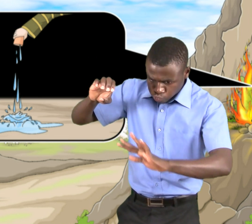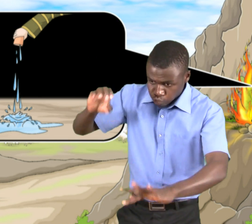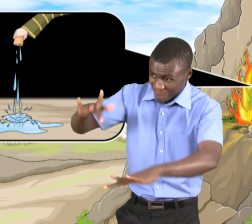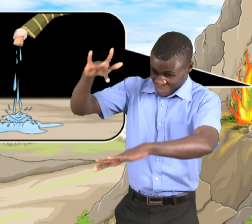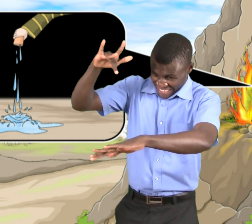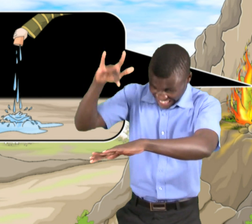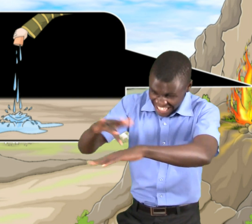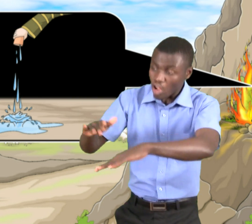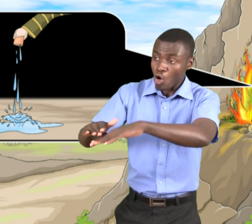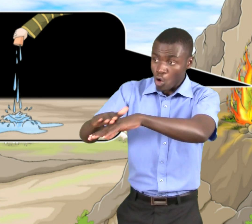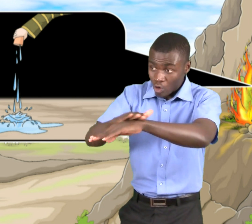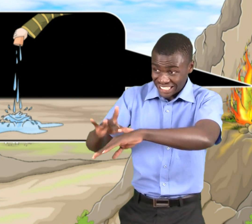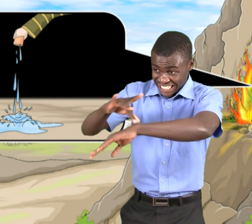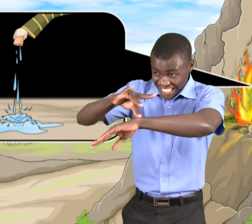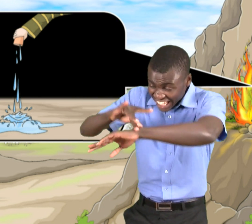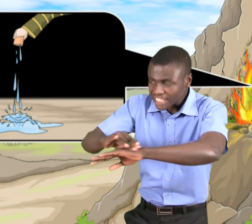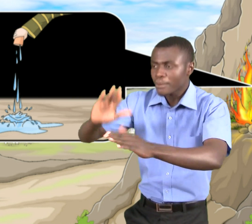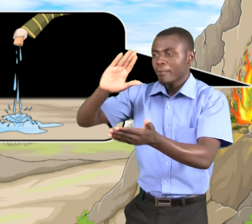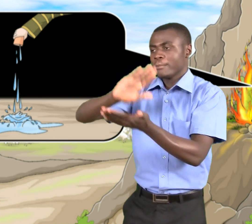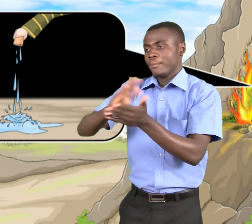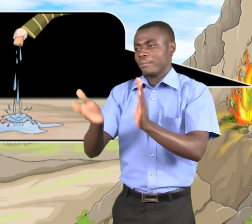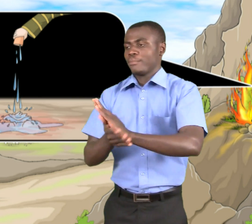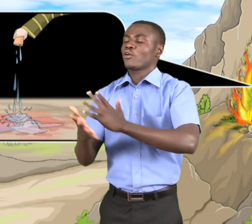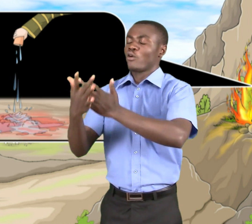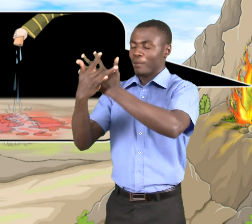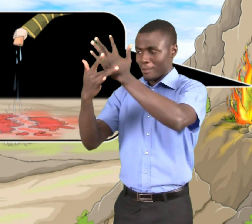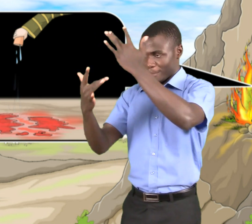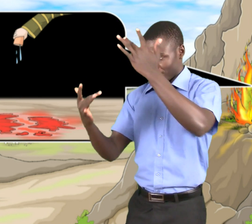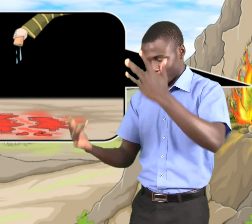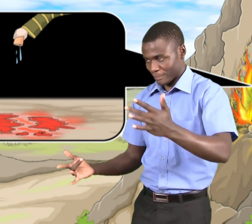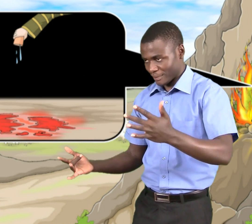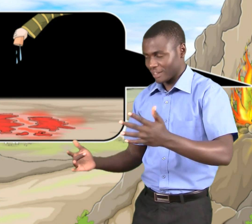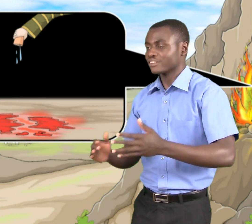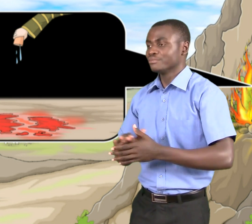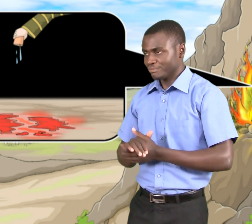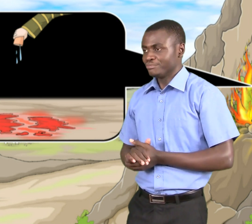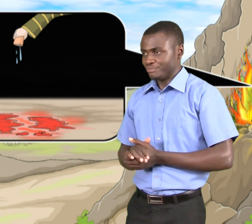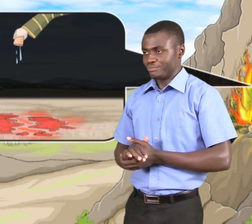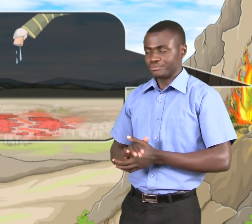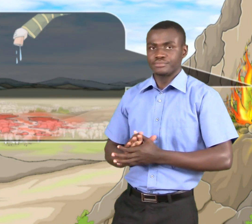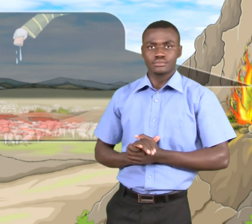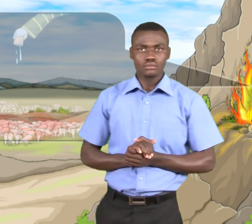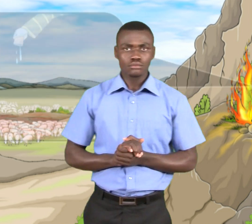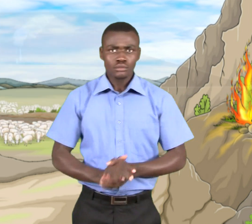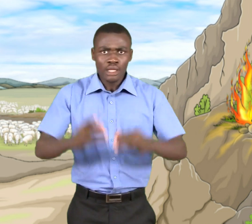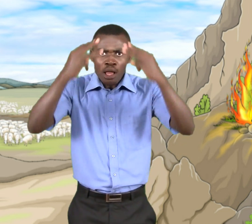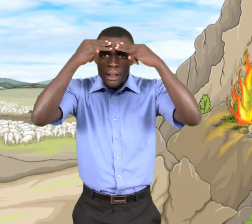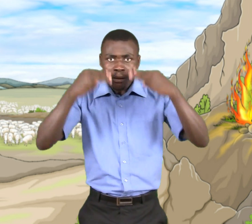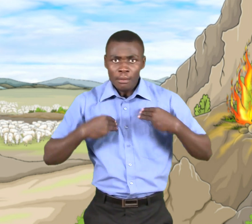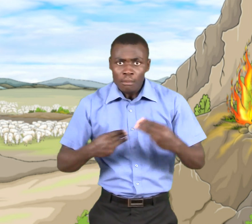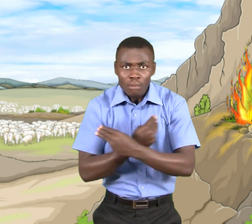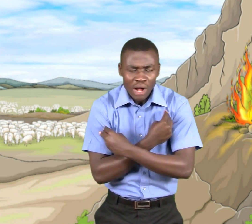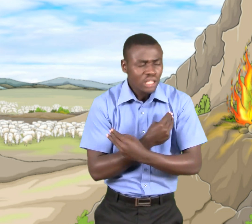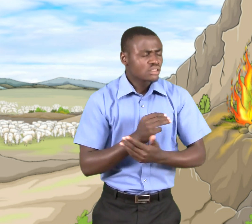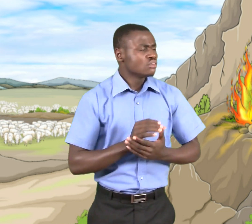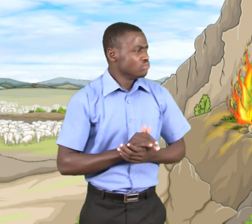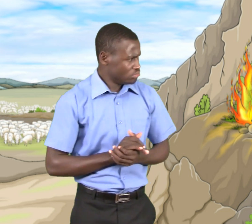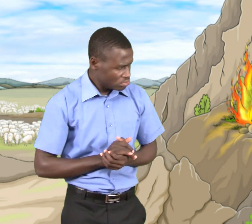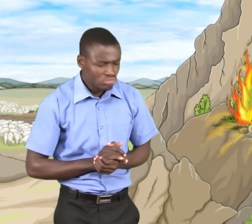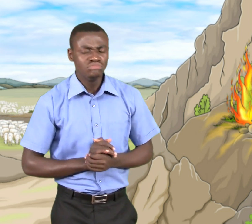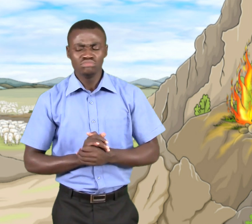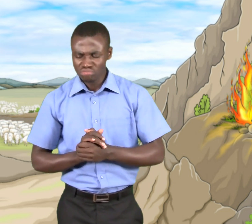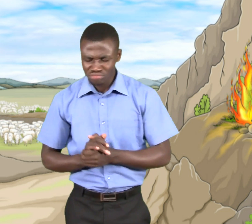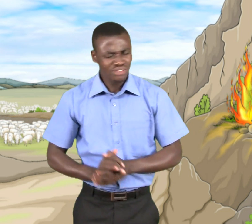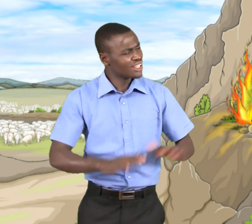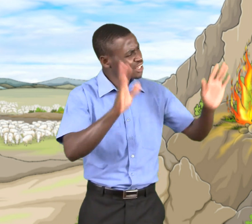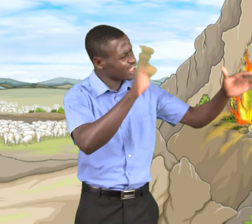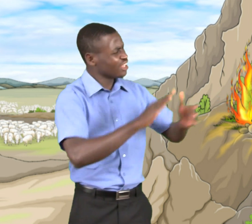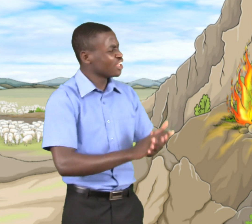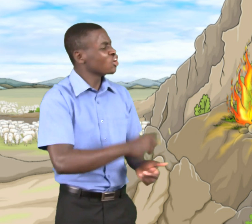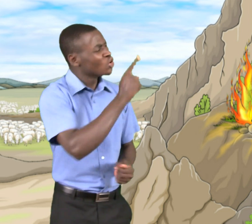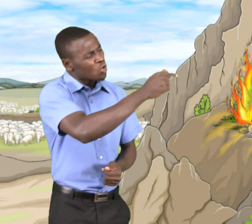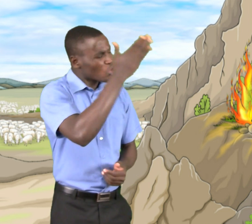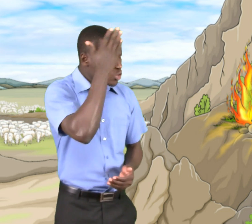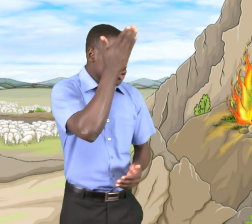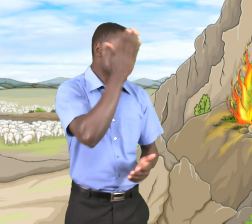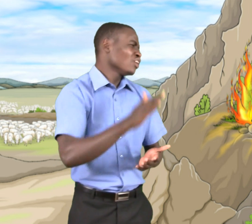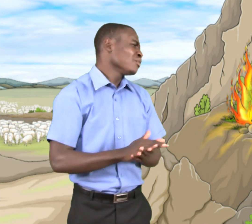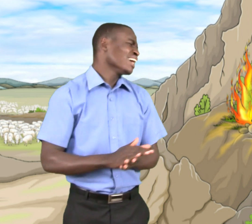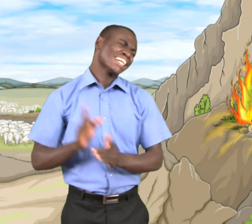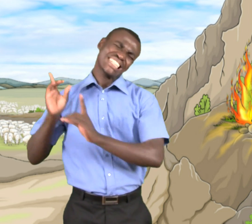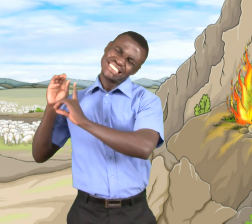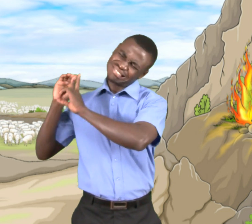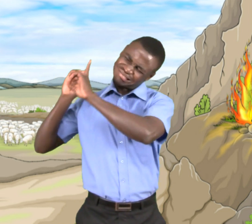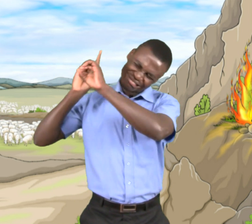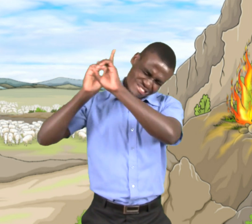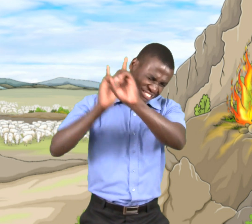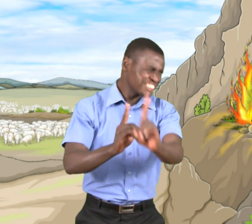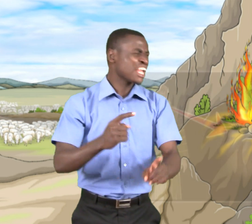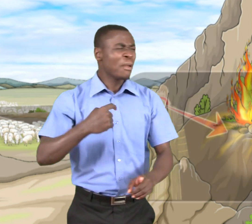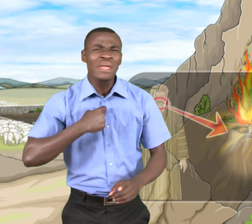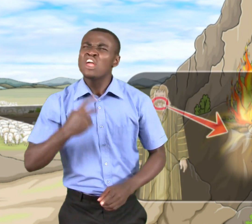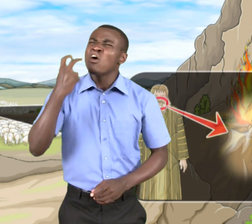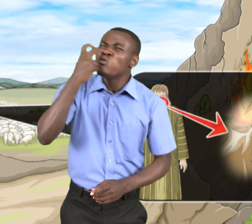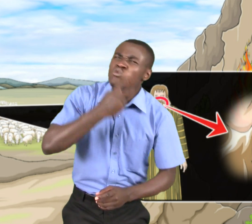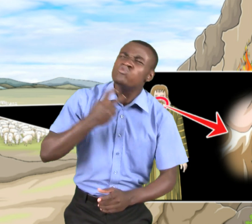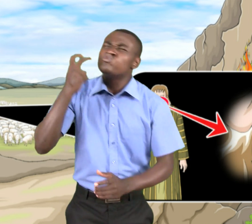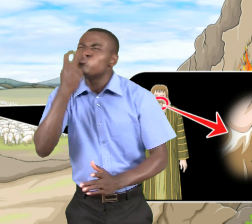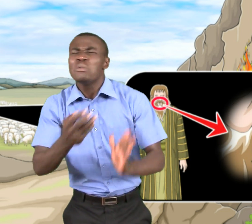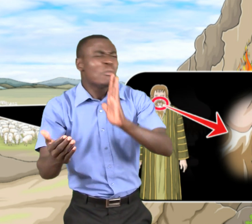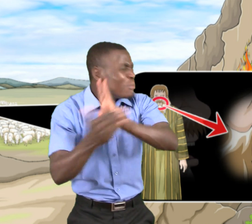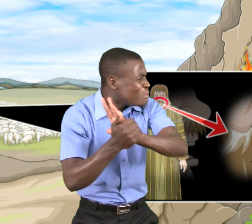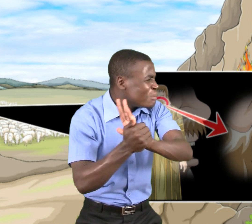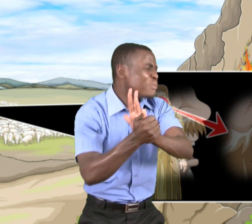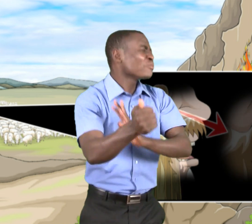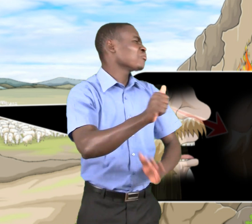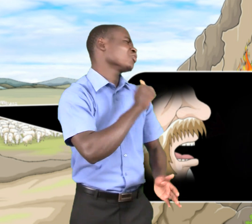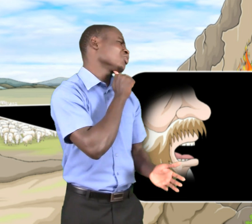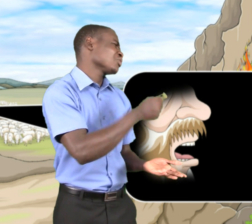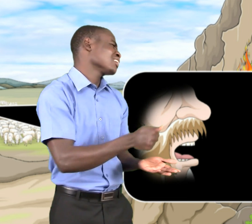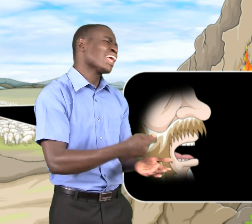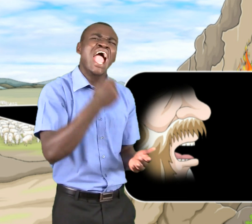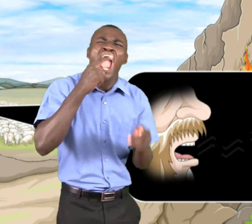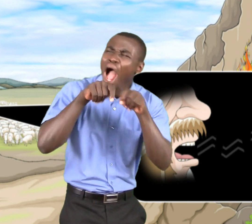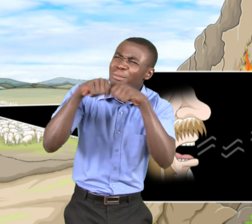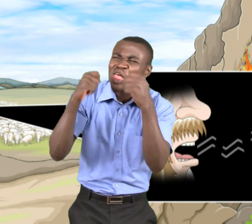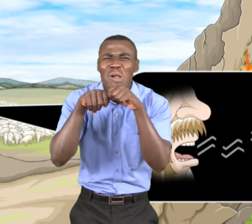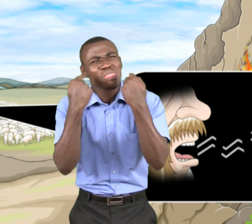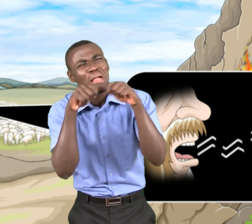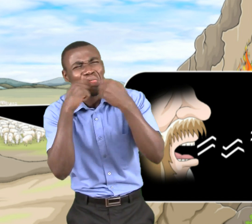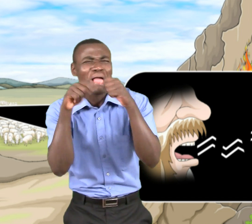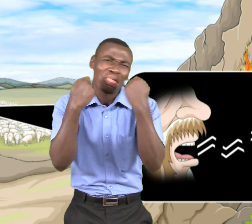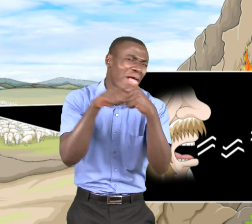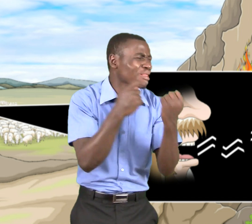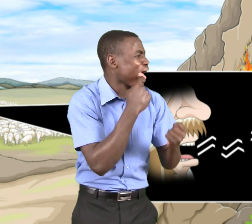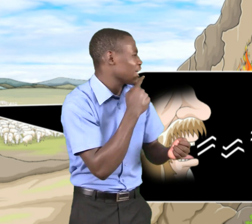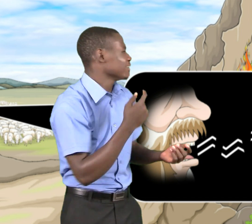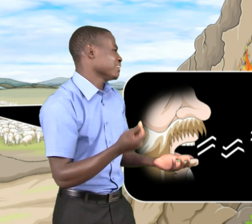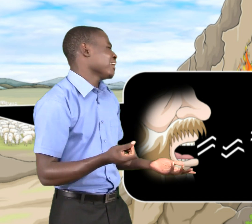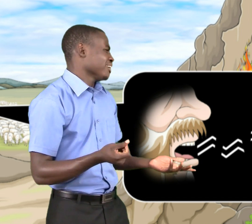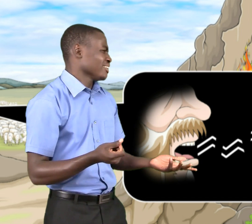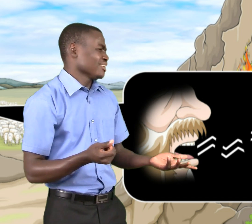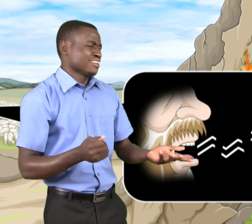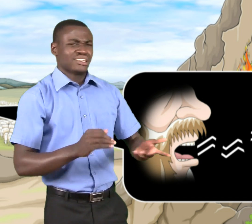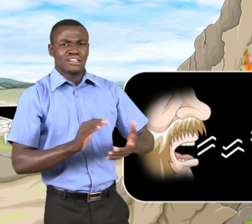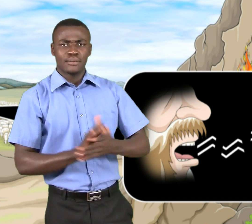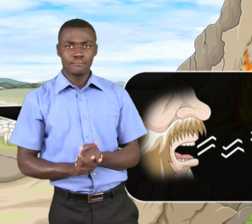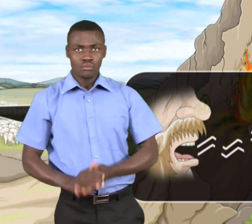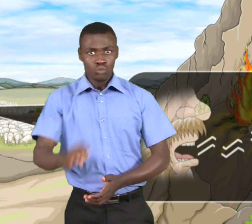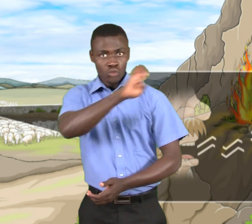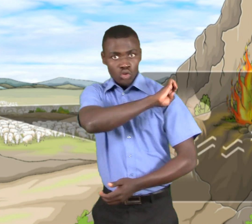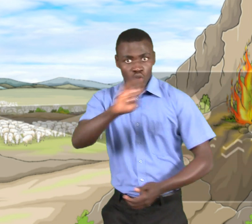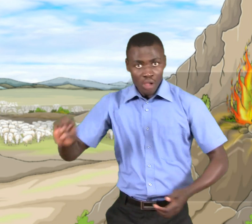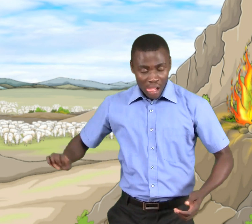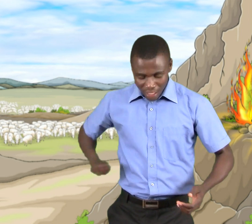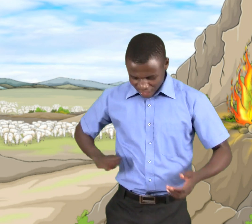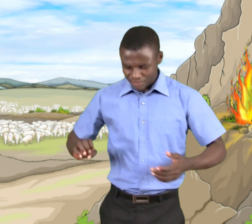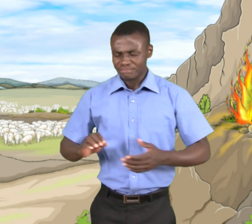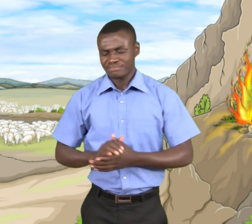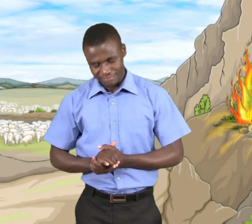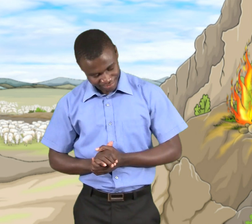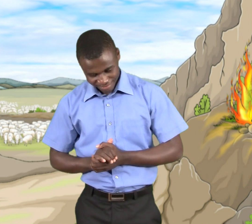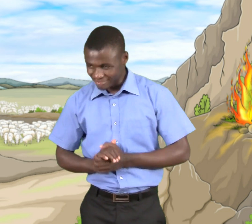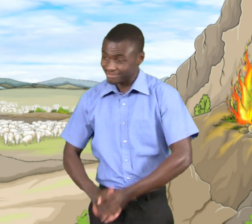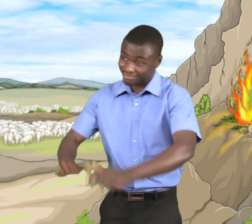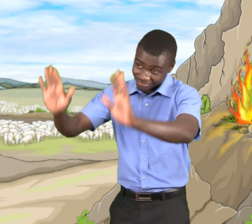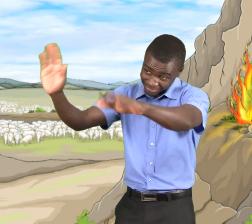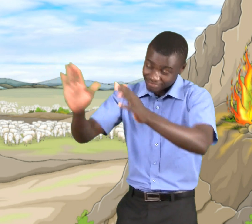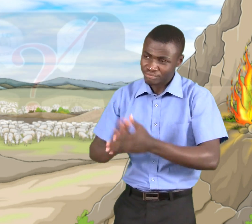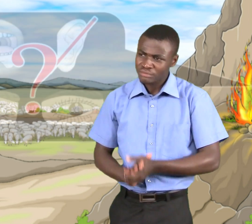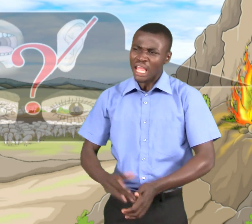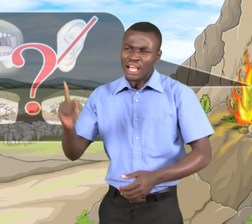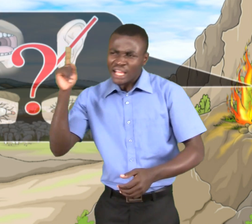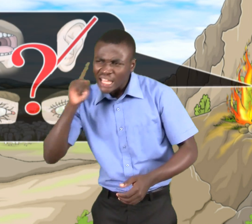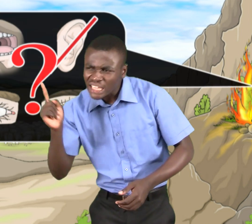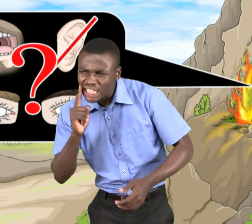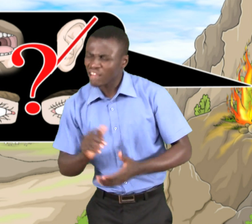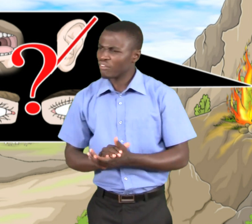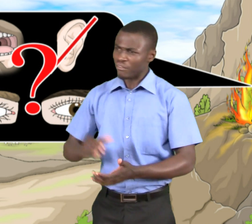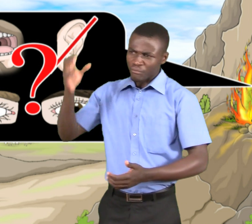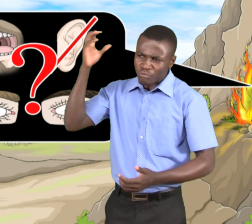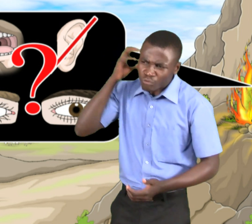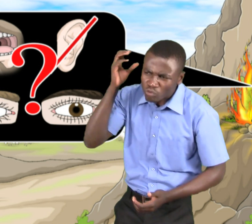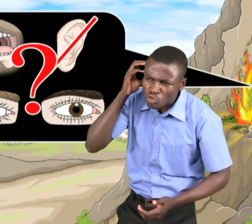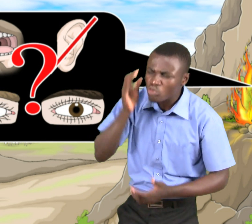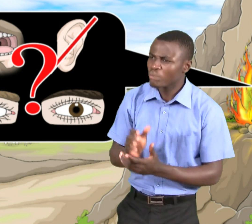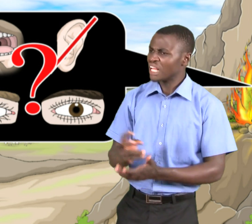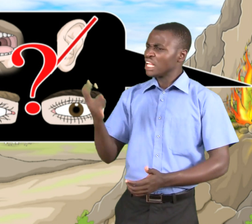Then the water you take from the Nile will become blood on the ground.” “Please, Lord,” Moses replied, “I have never been eloquent, neither in the past nor since You have spoken to Your servant, for I am slow of speech and tongue.”